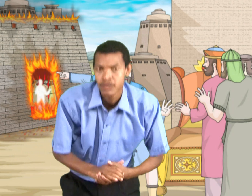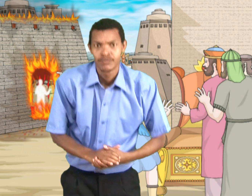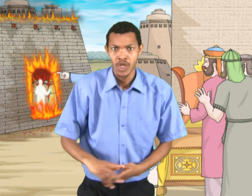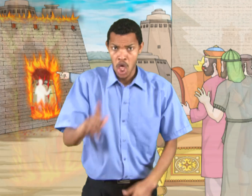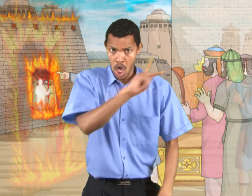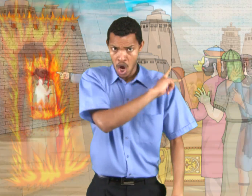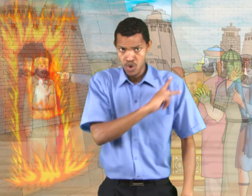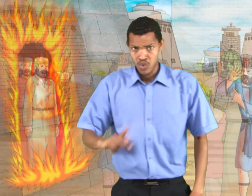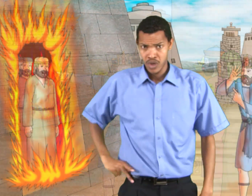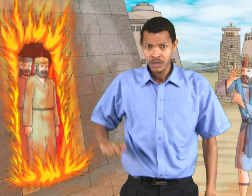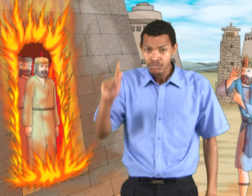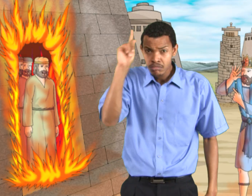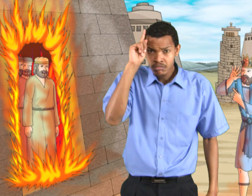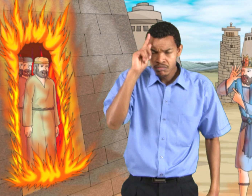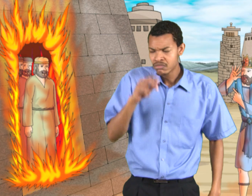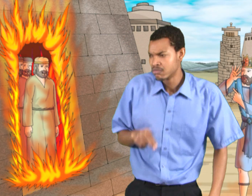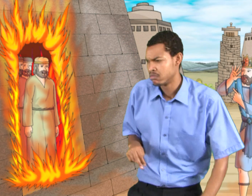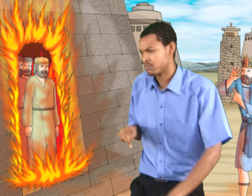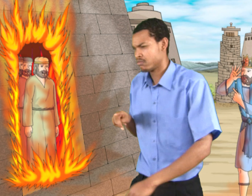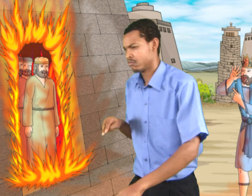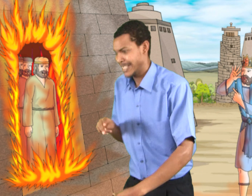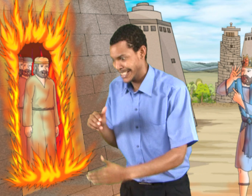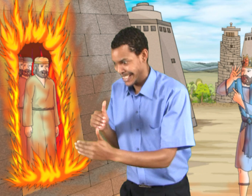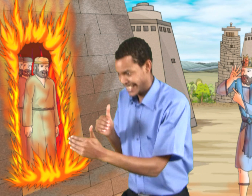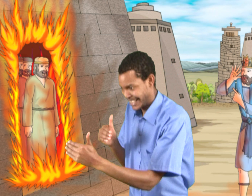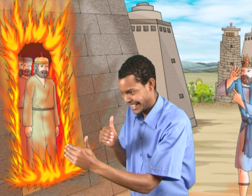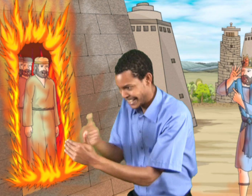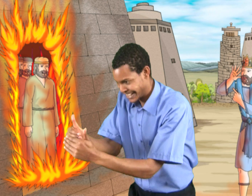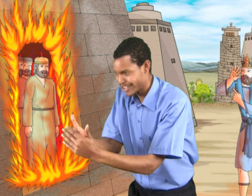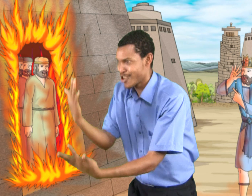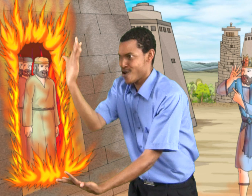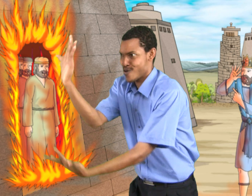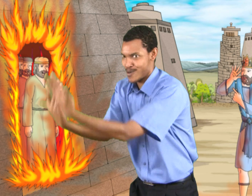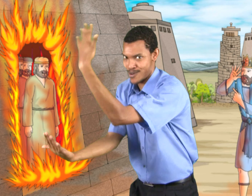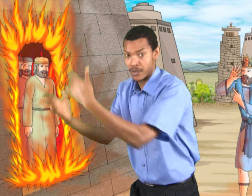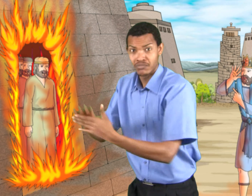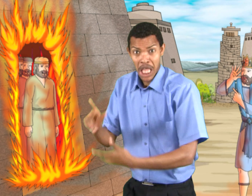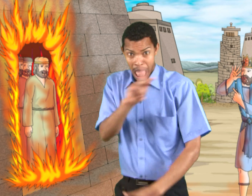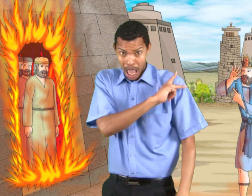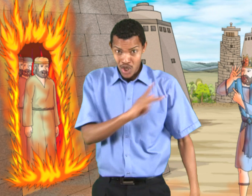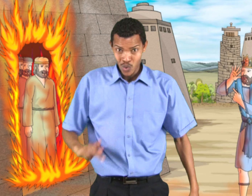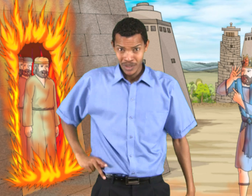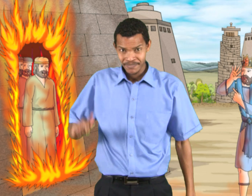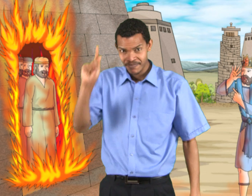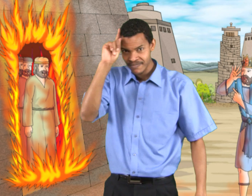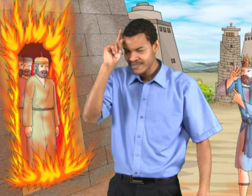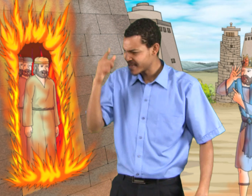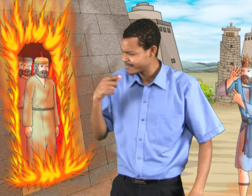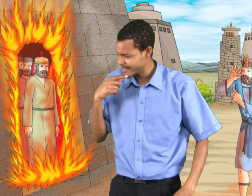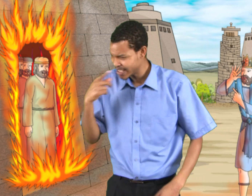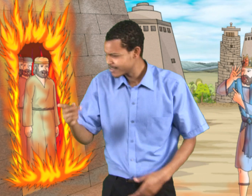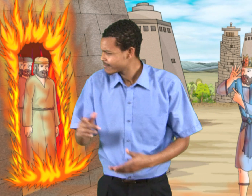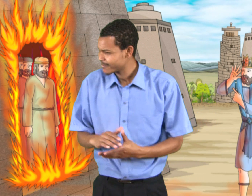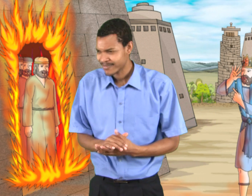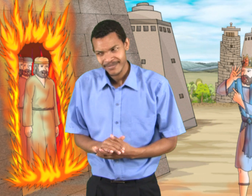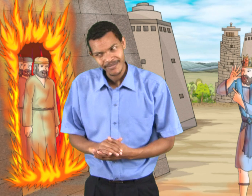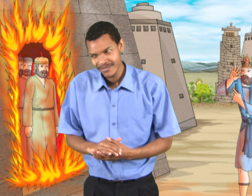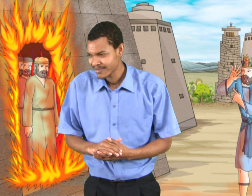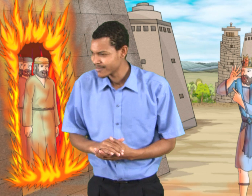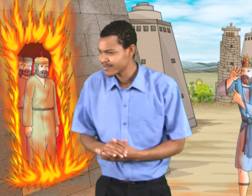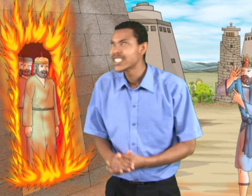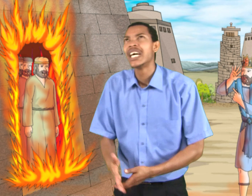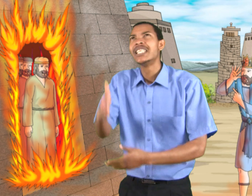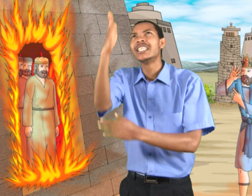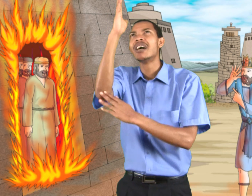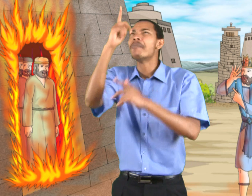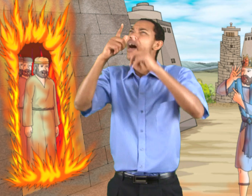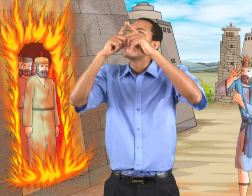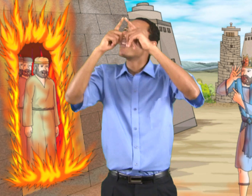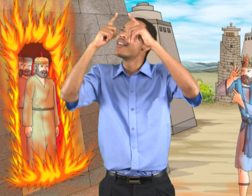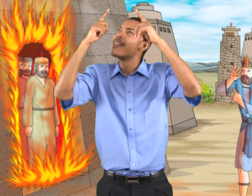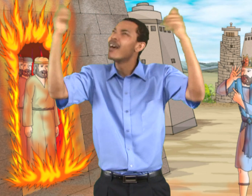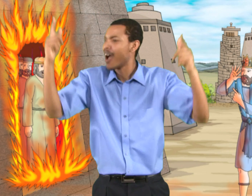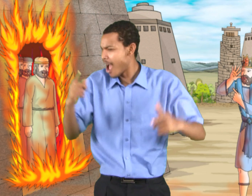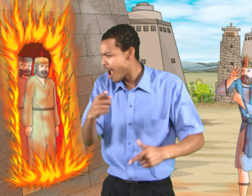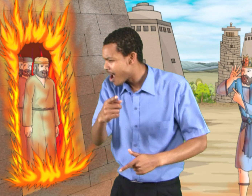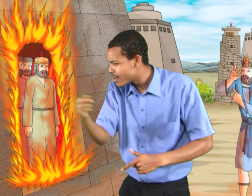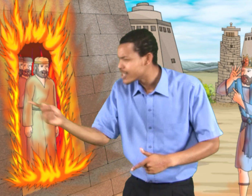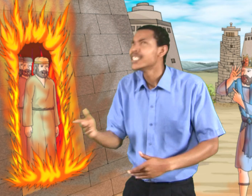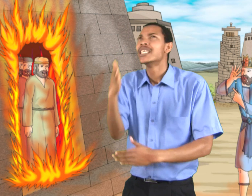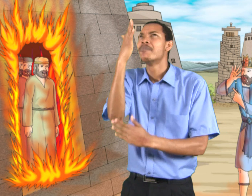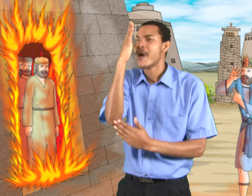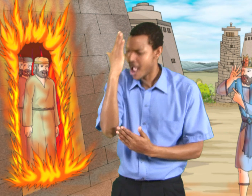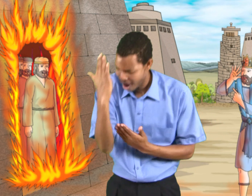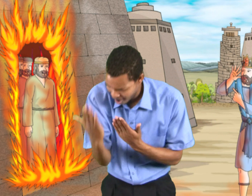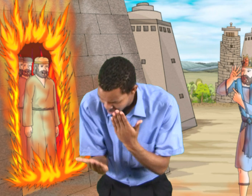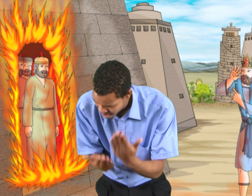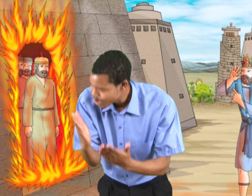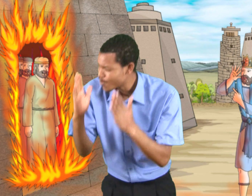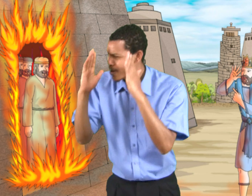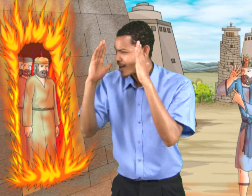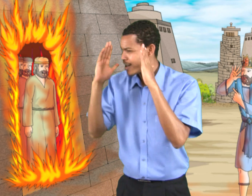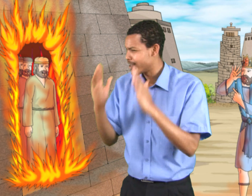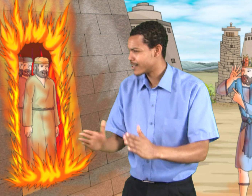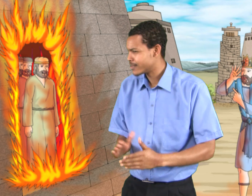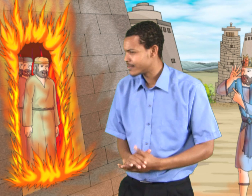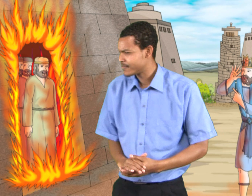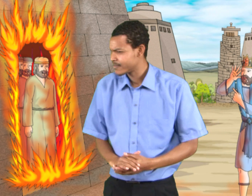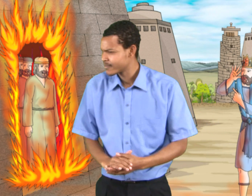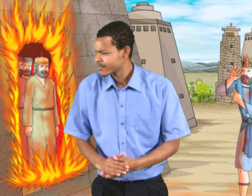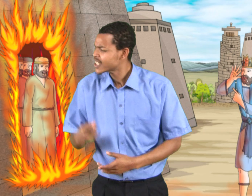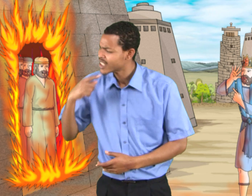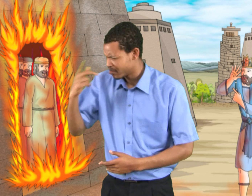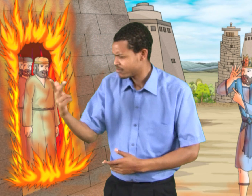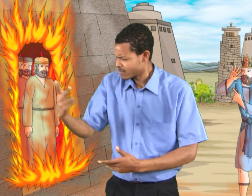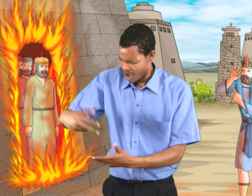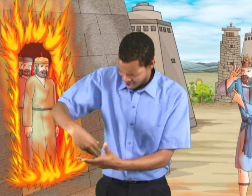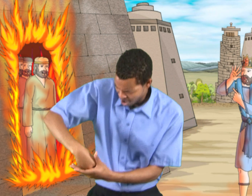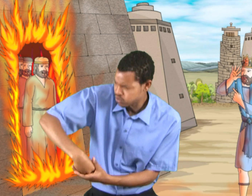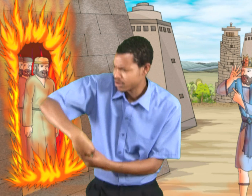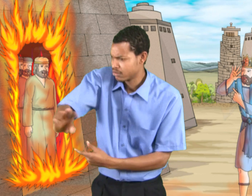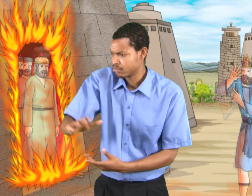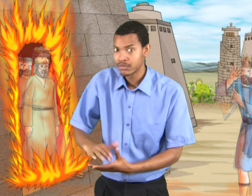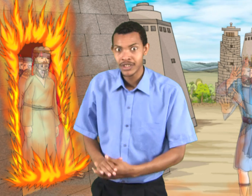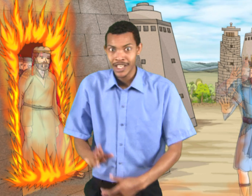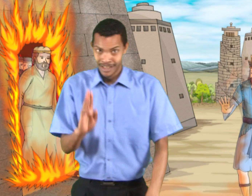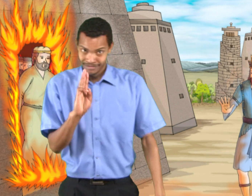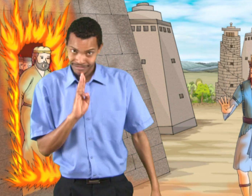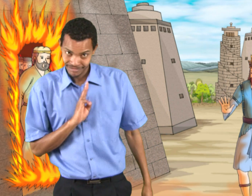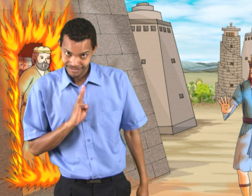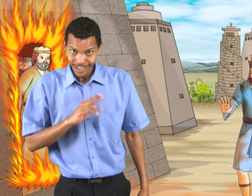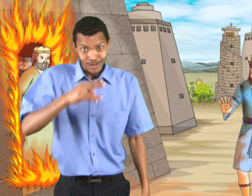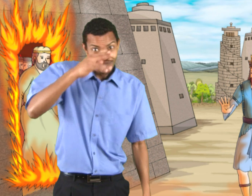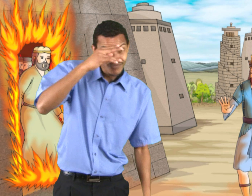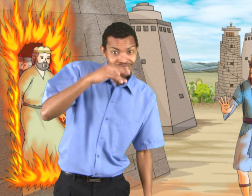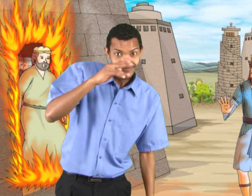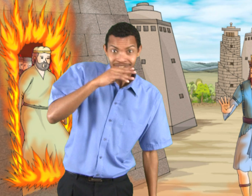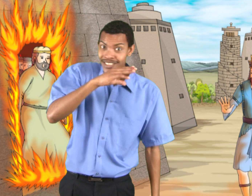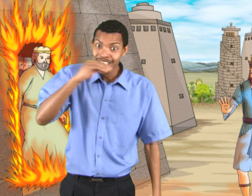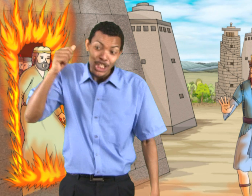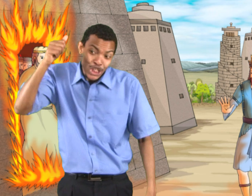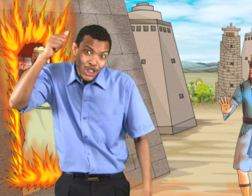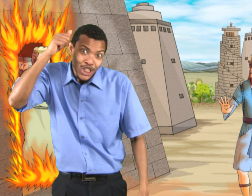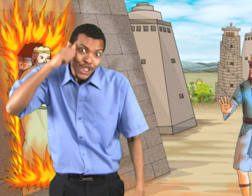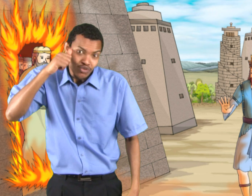Then Nebuchadnezzar approached the door of the blazing fiery furnace and called out, “Shadrach, Meshach, and Abednego, servants of the Most High God, come out!”